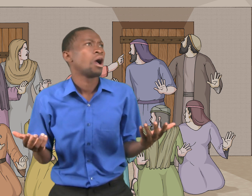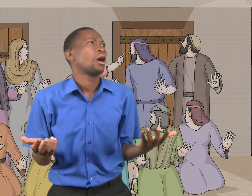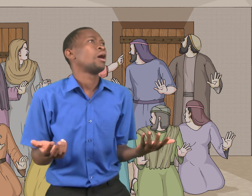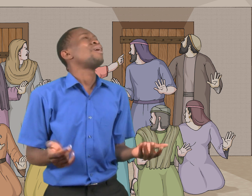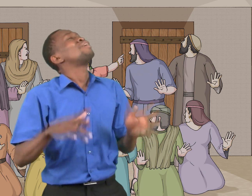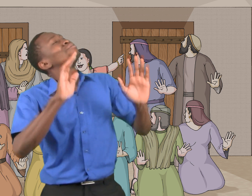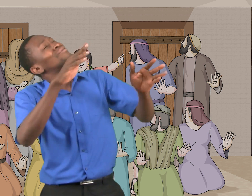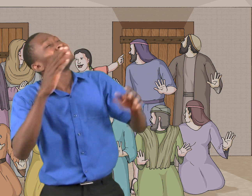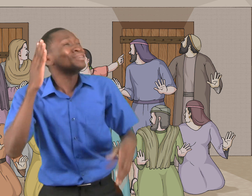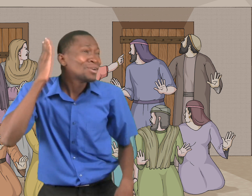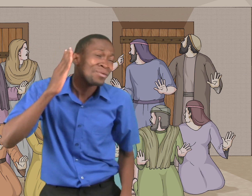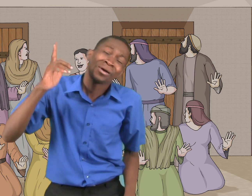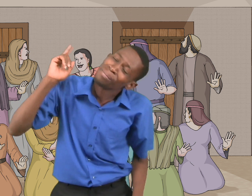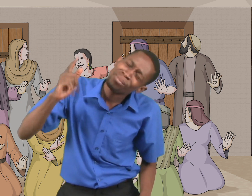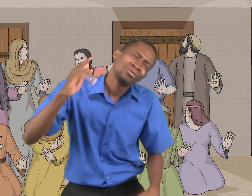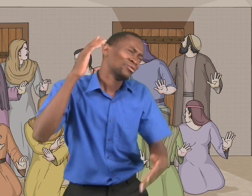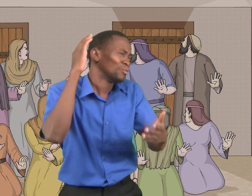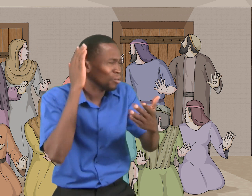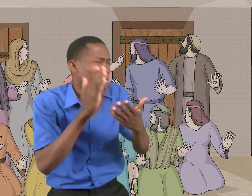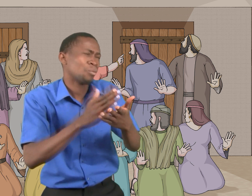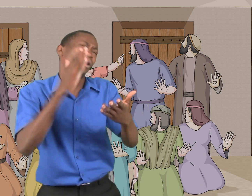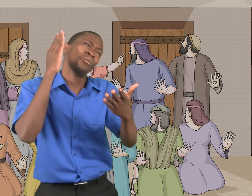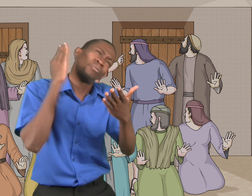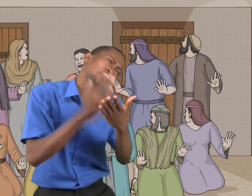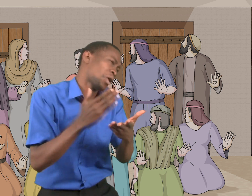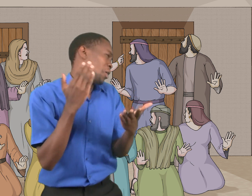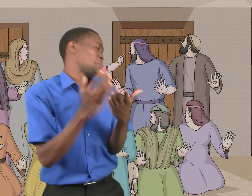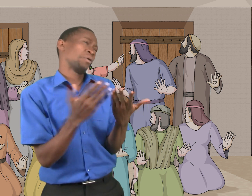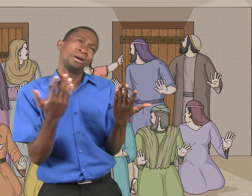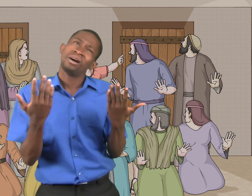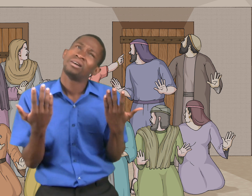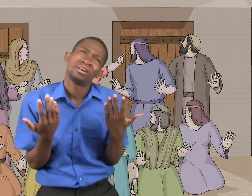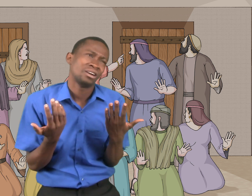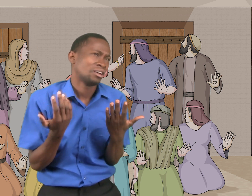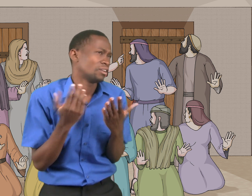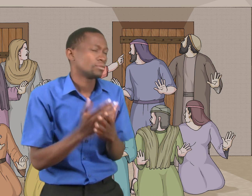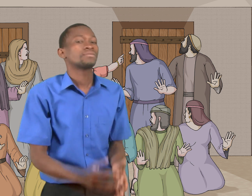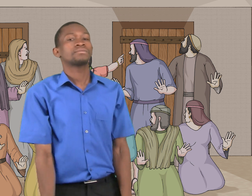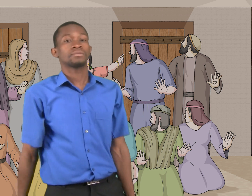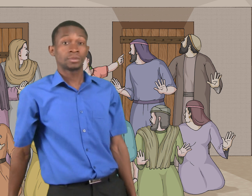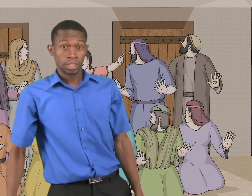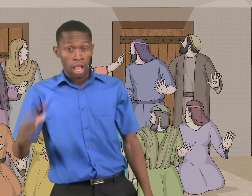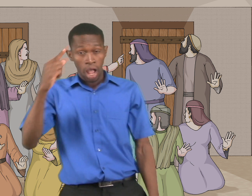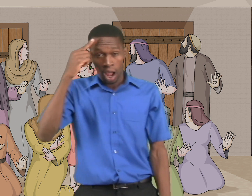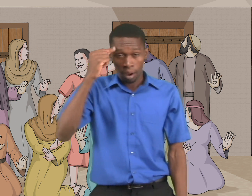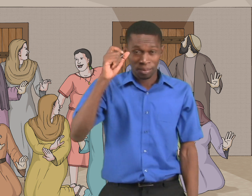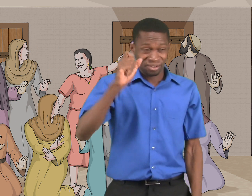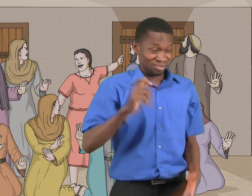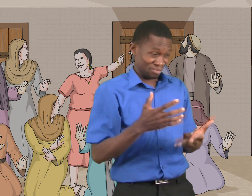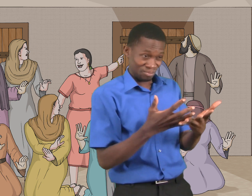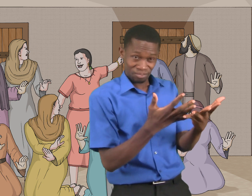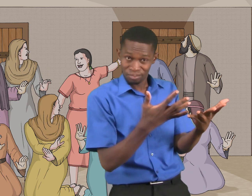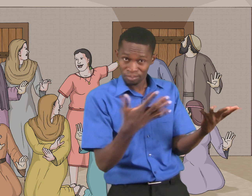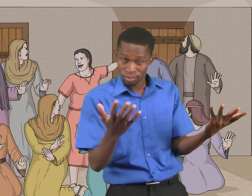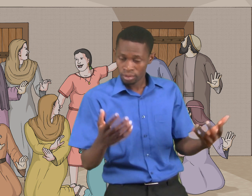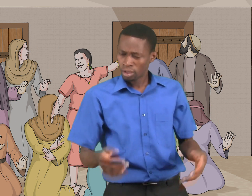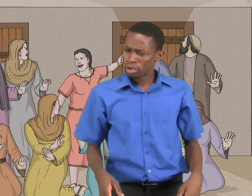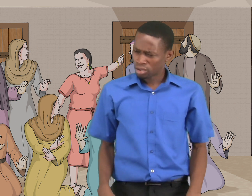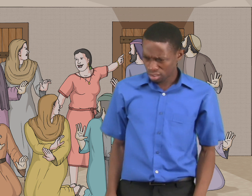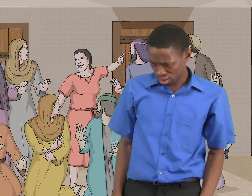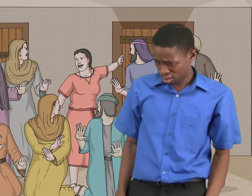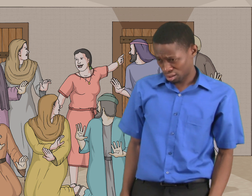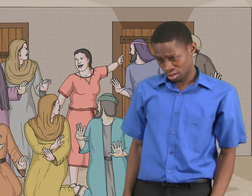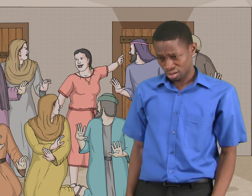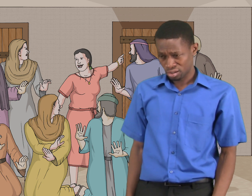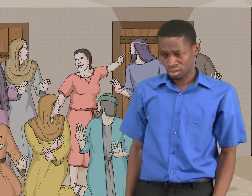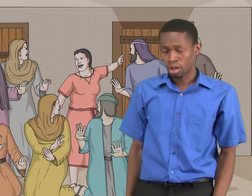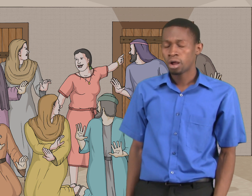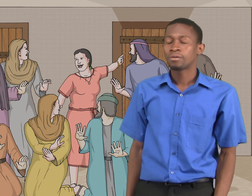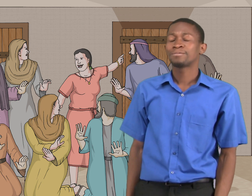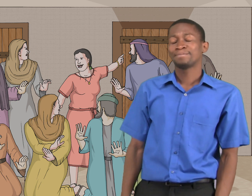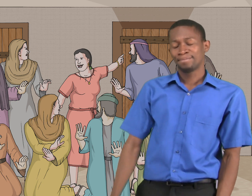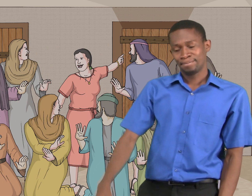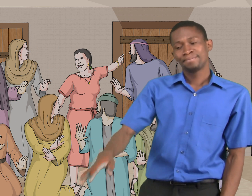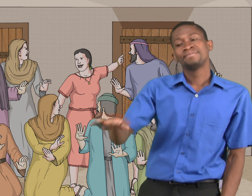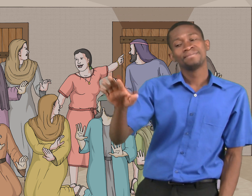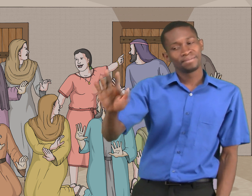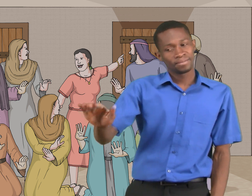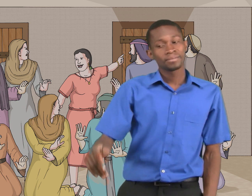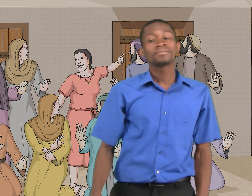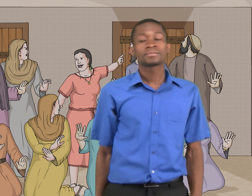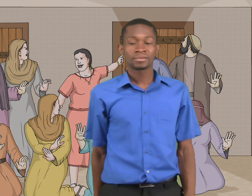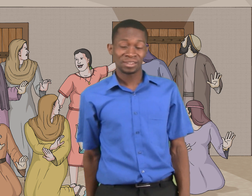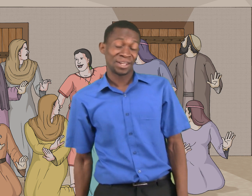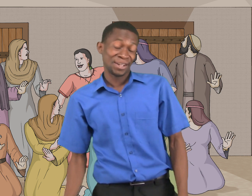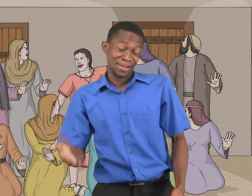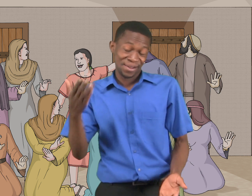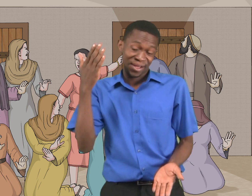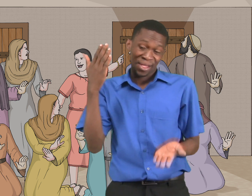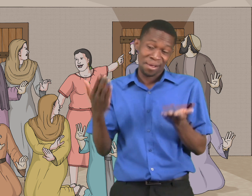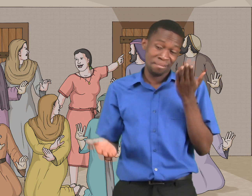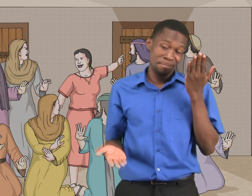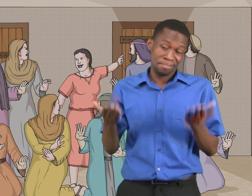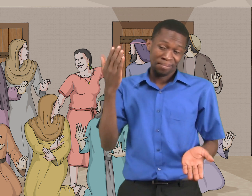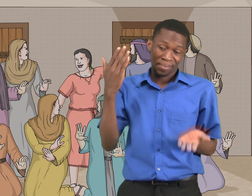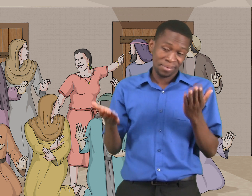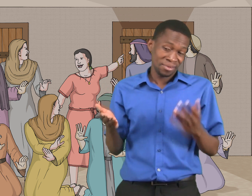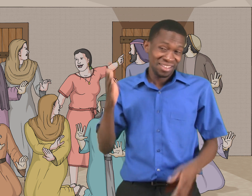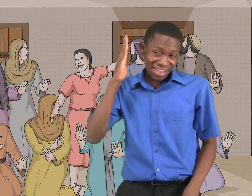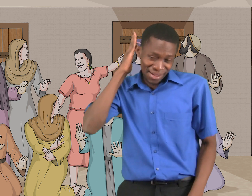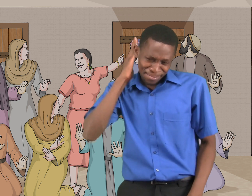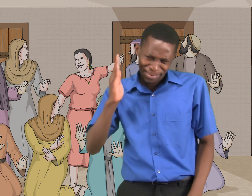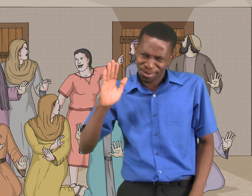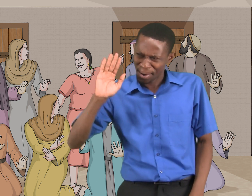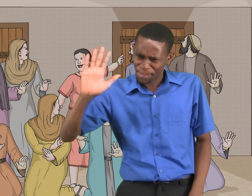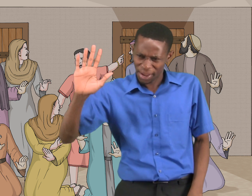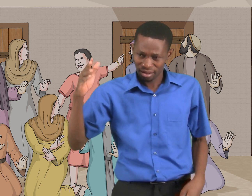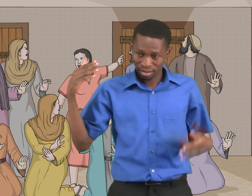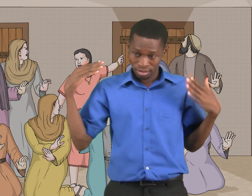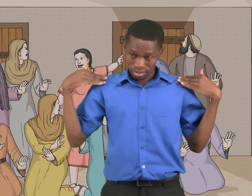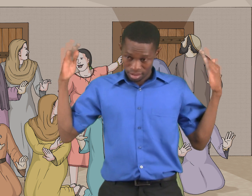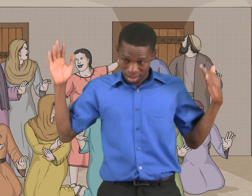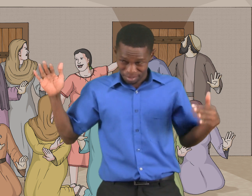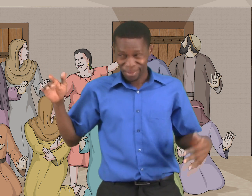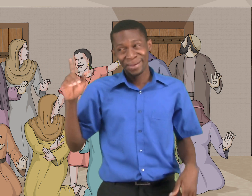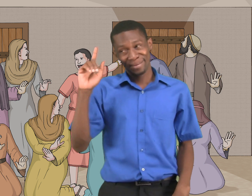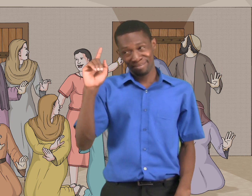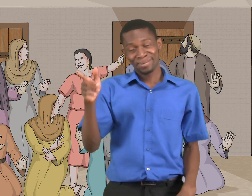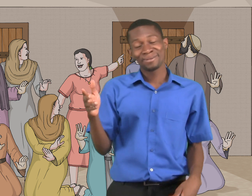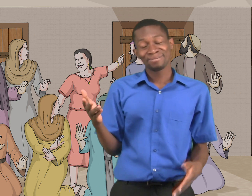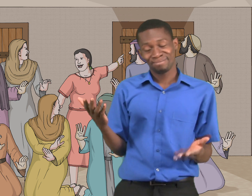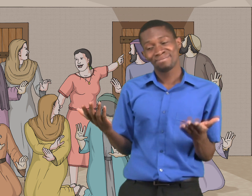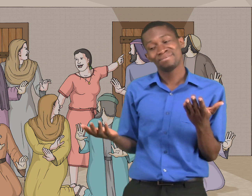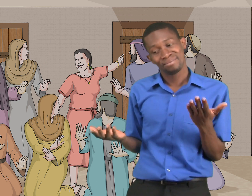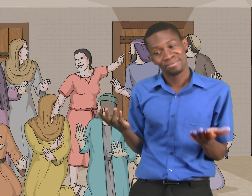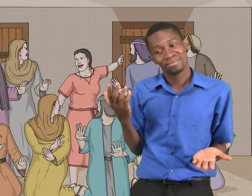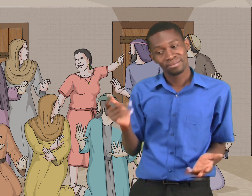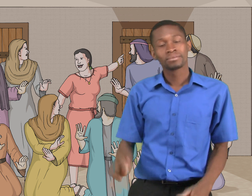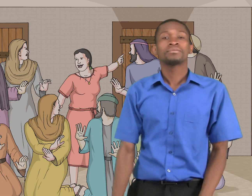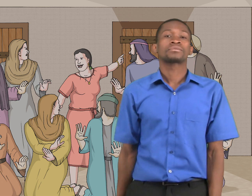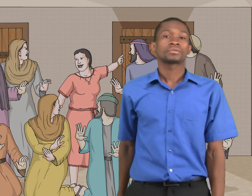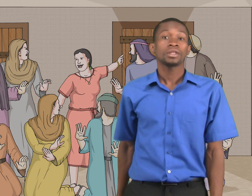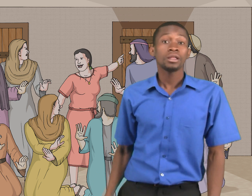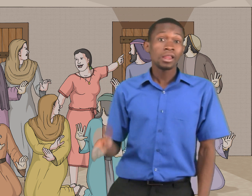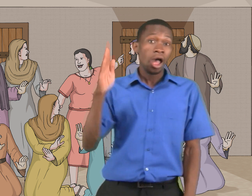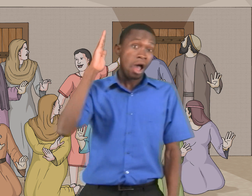“You are out of your mind,” they told her.